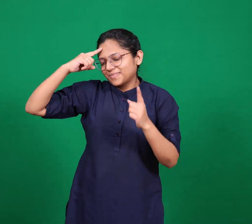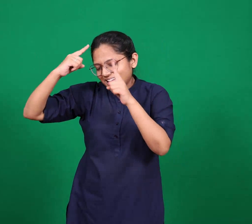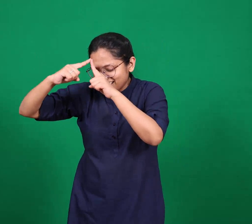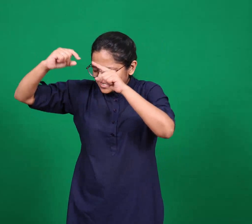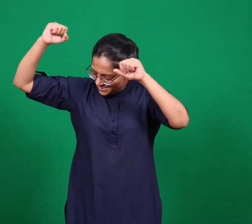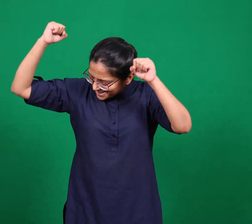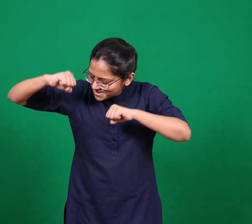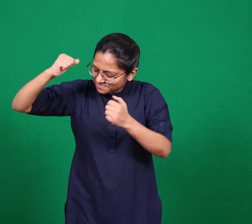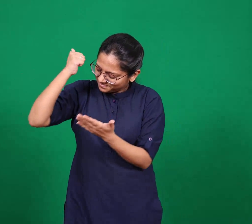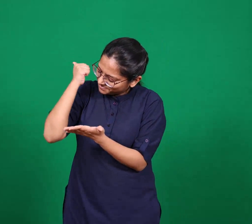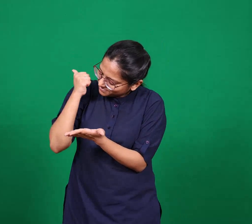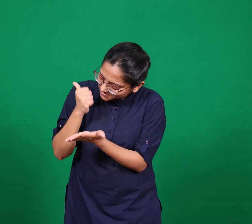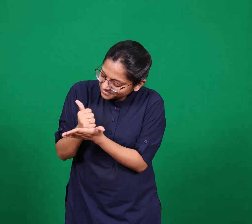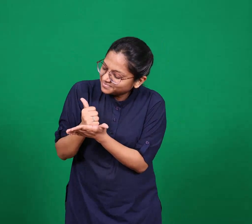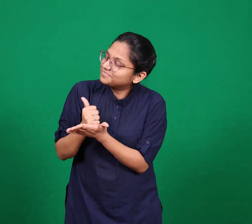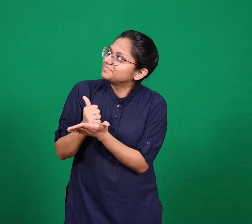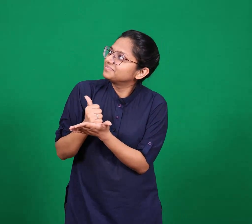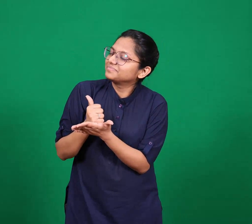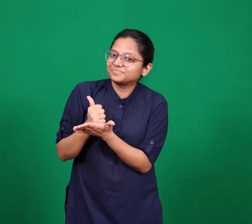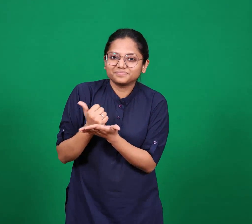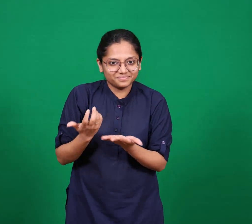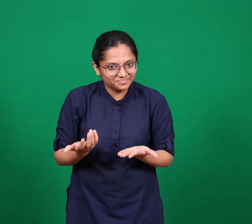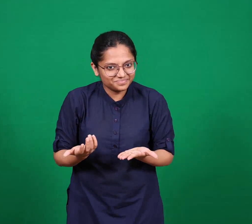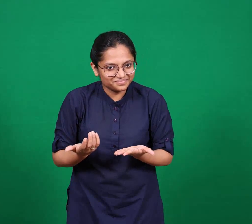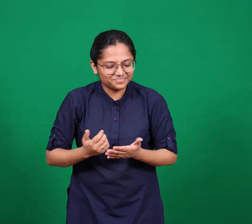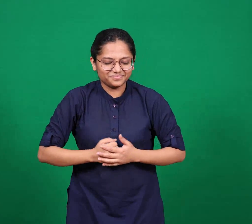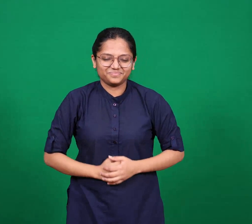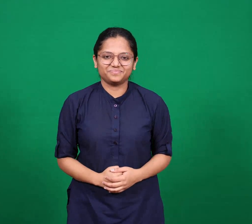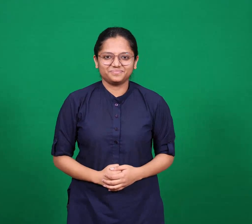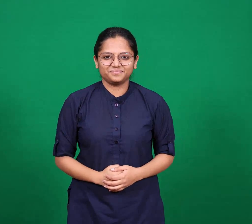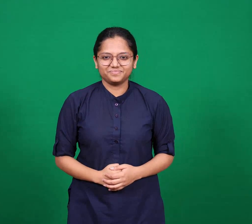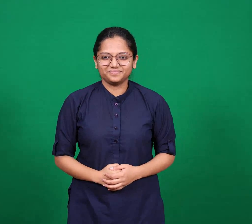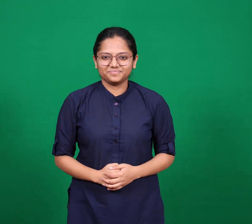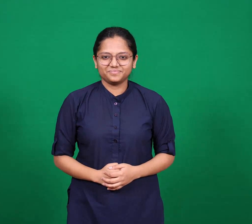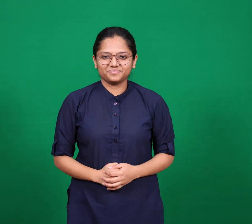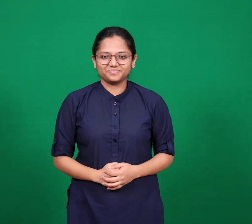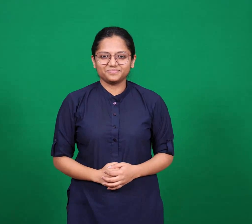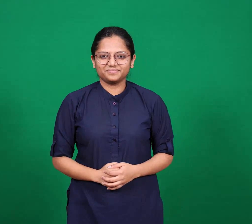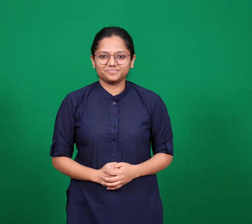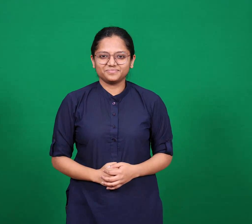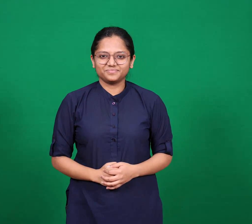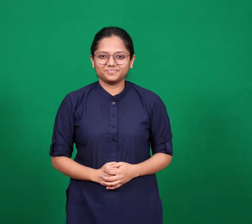Amen.